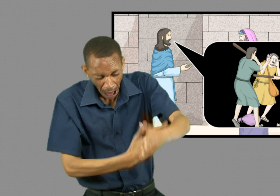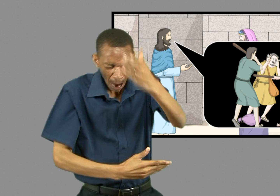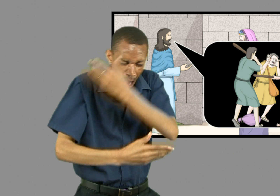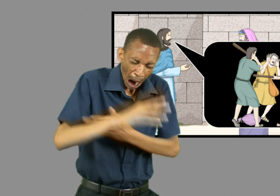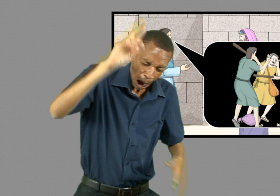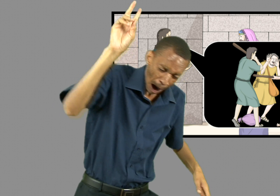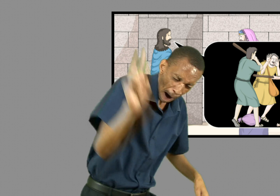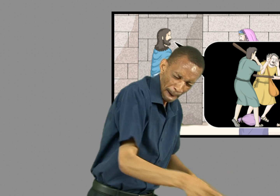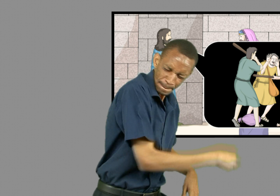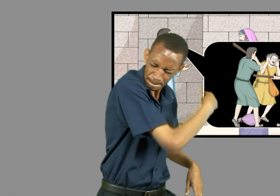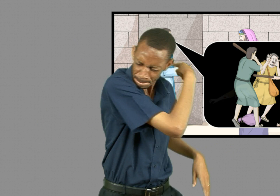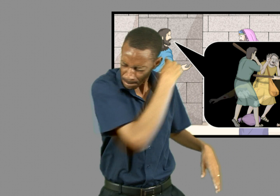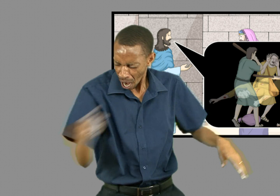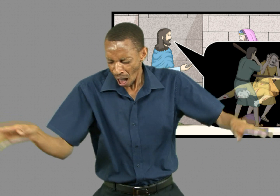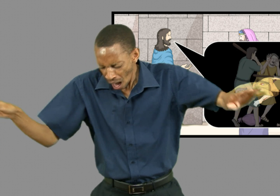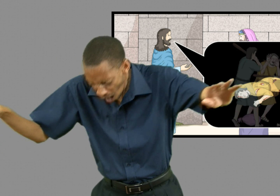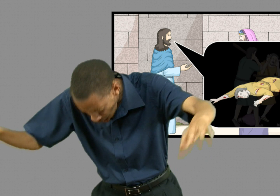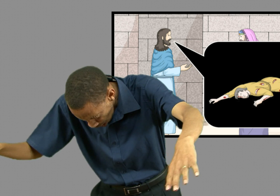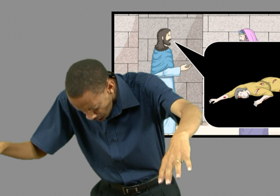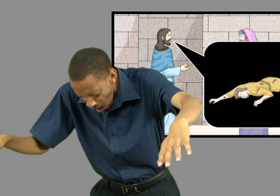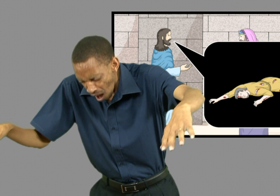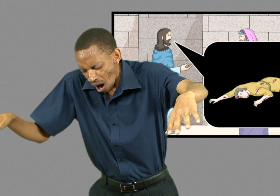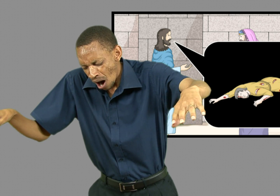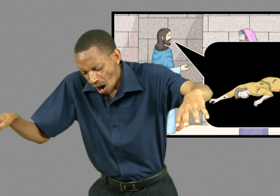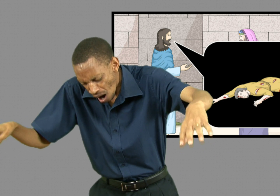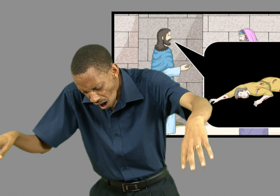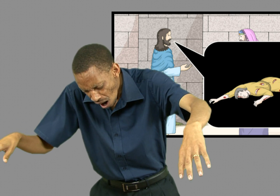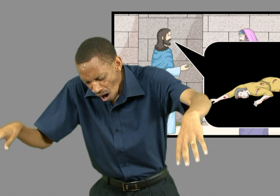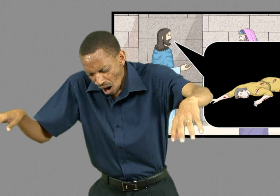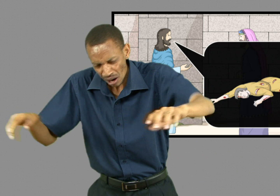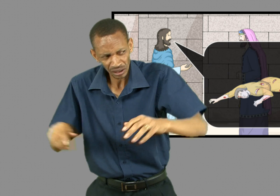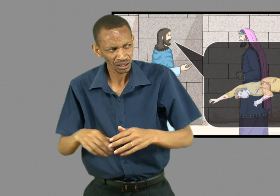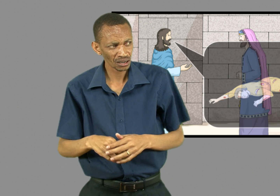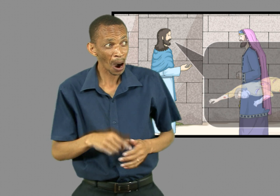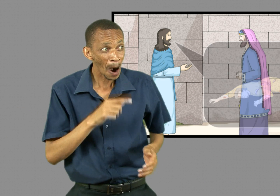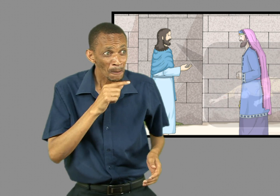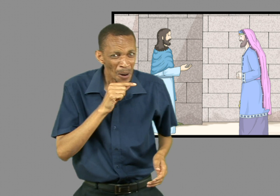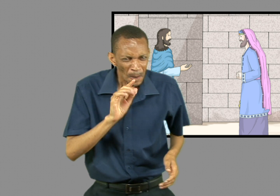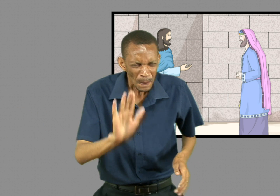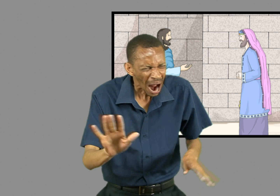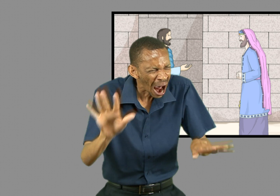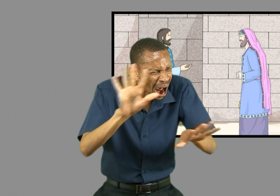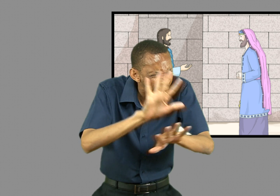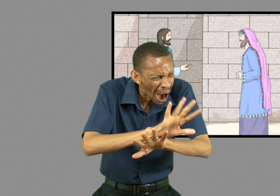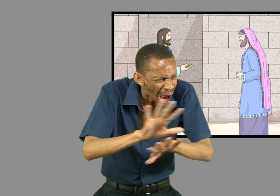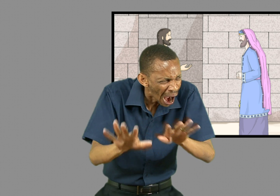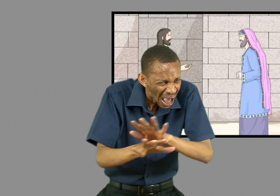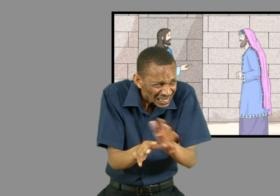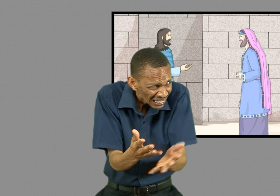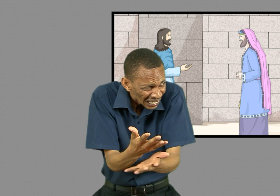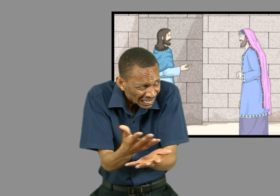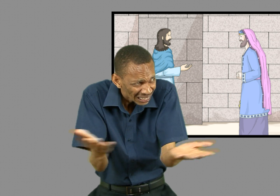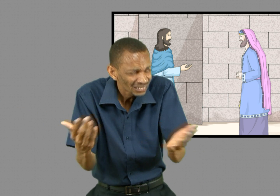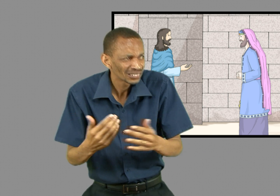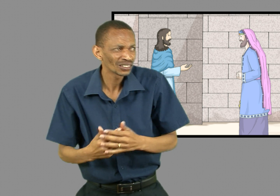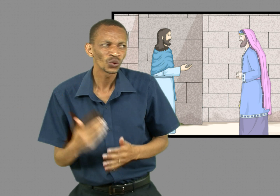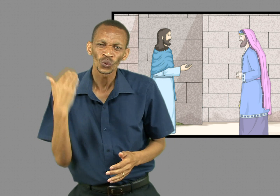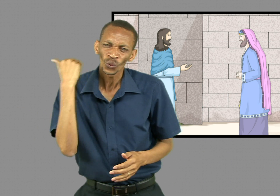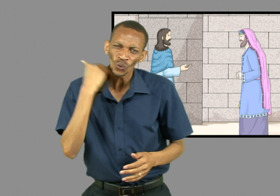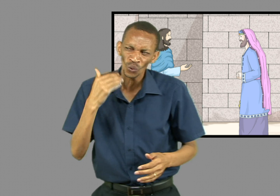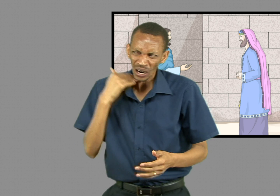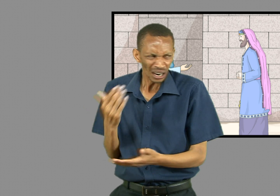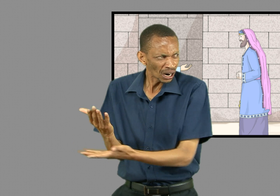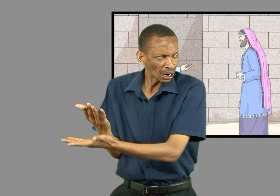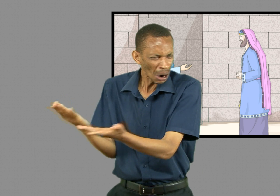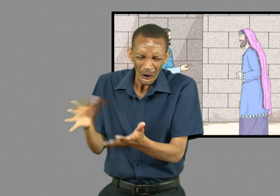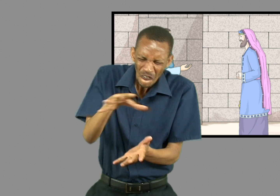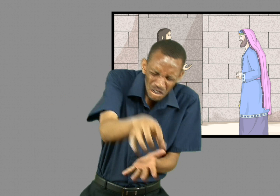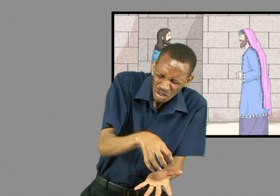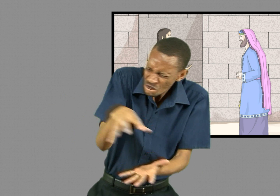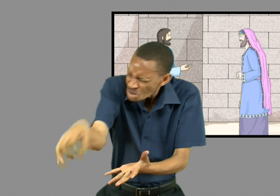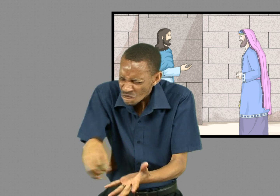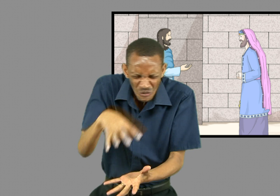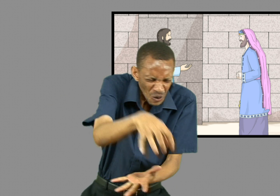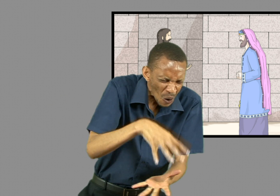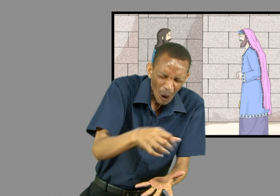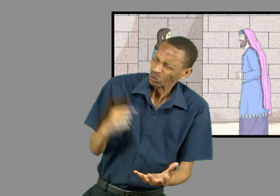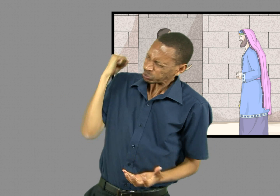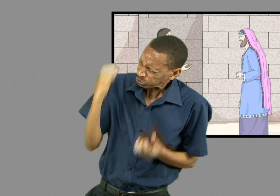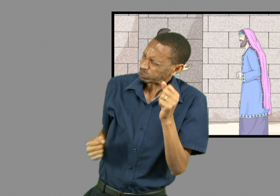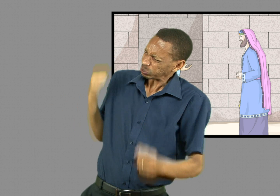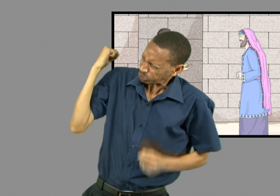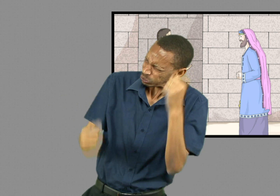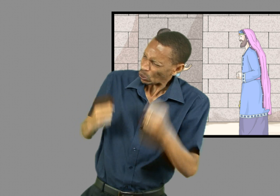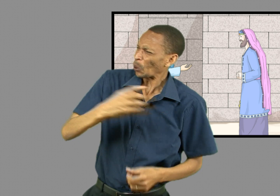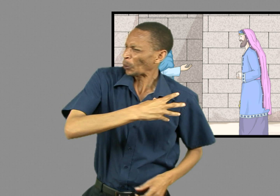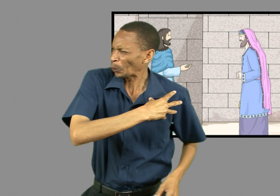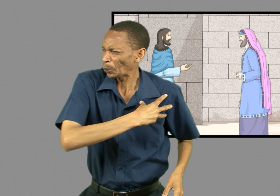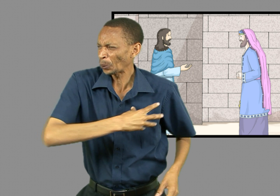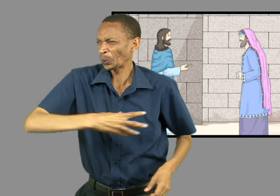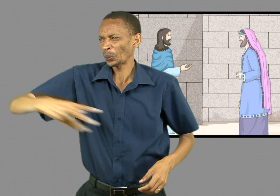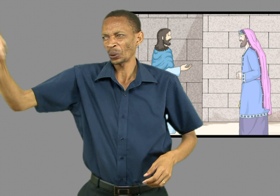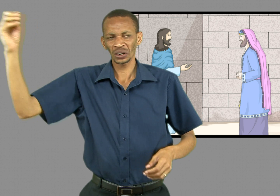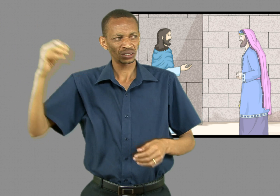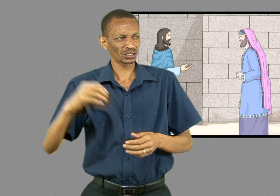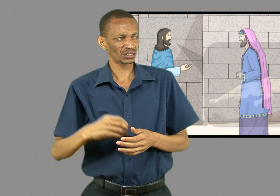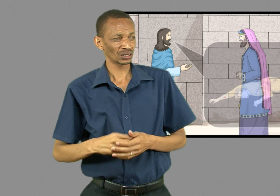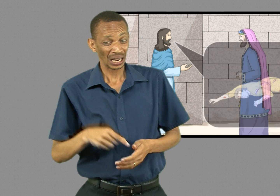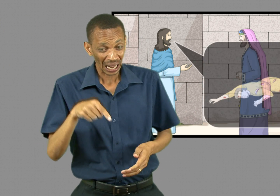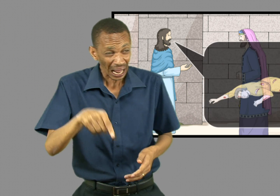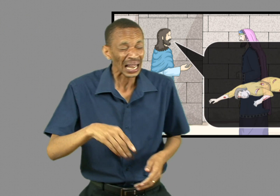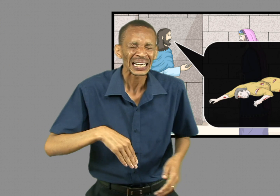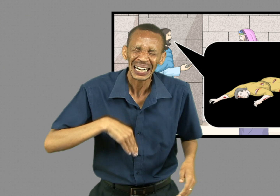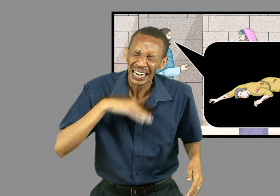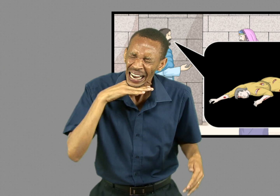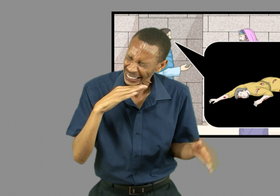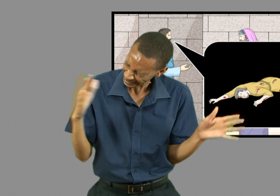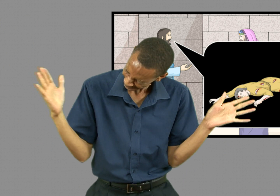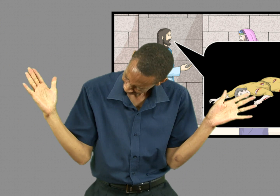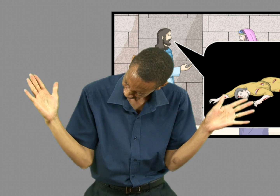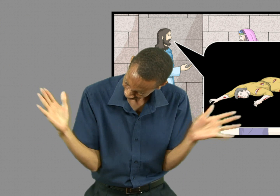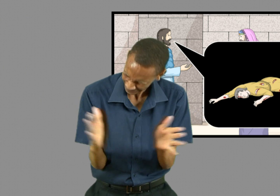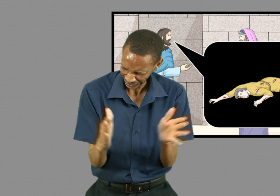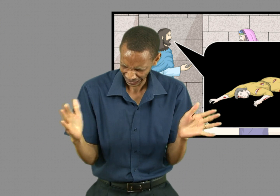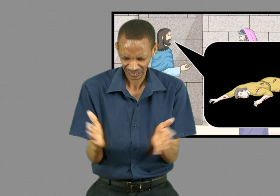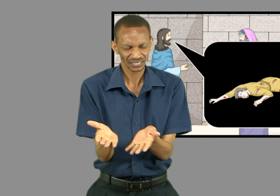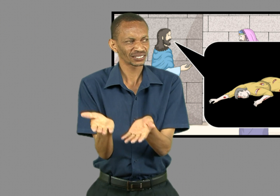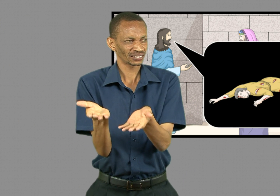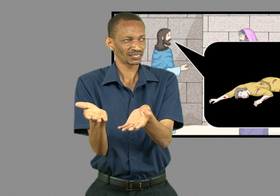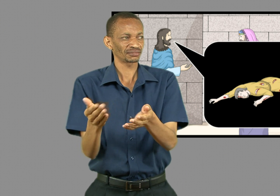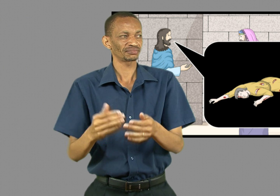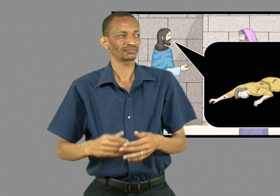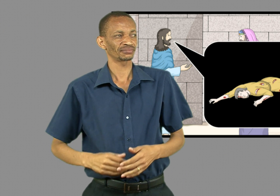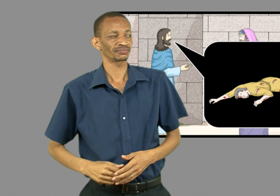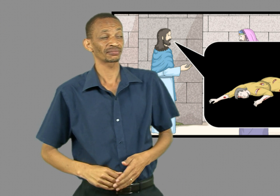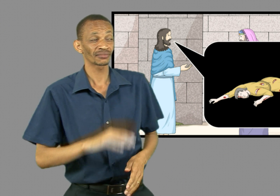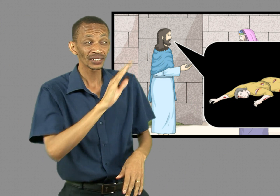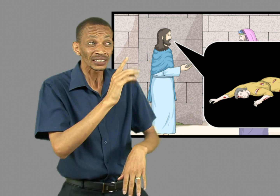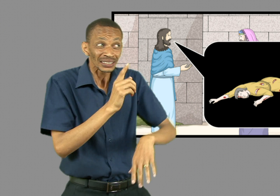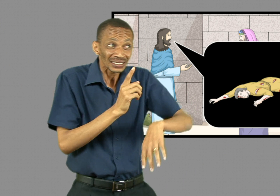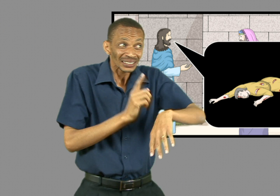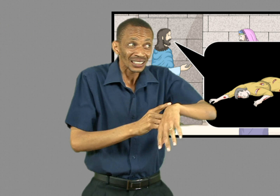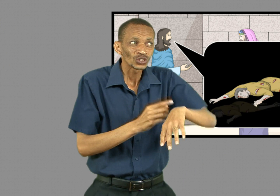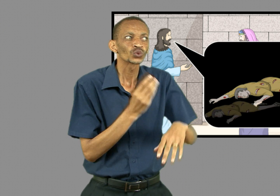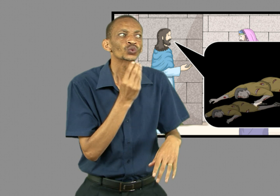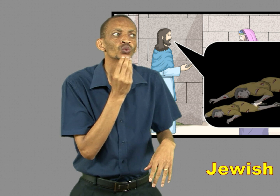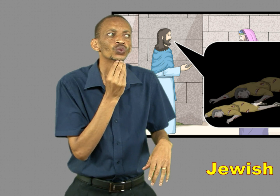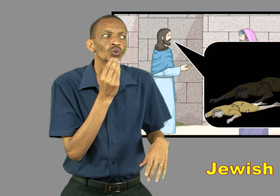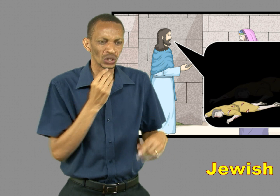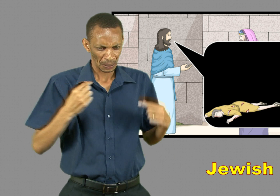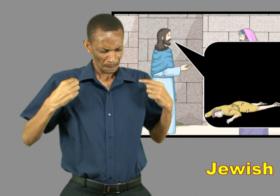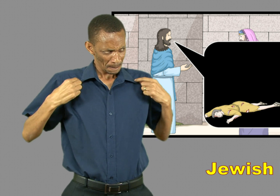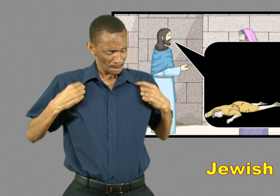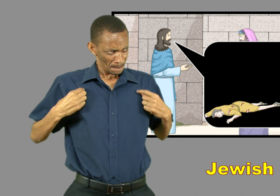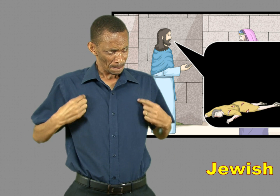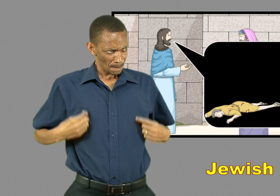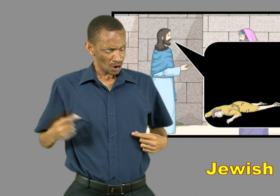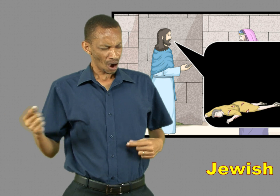They stripped him, beat him, and went away, leaving him half dead.